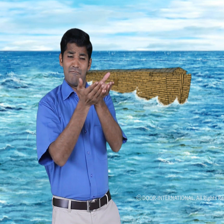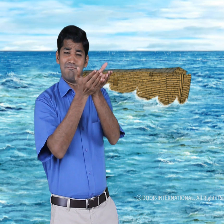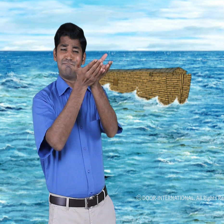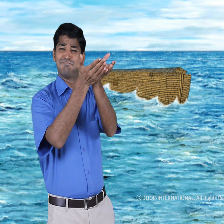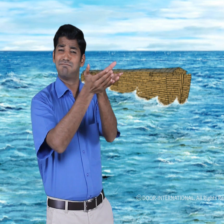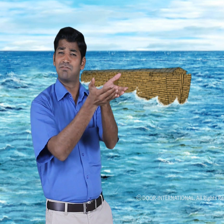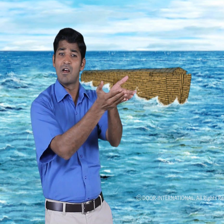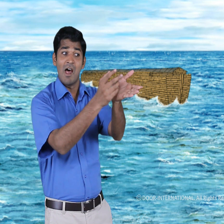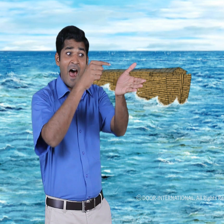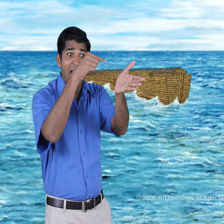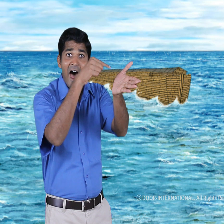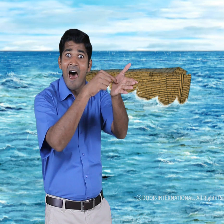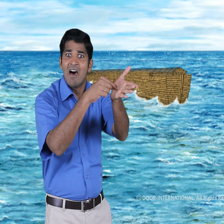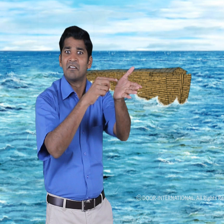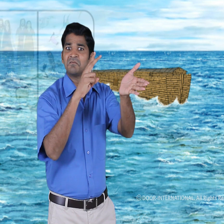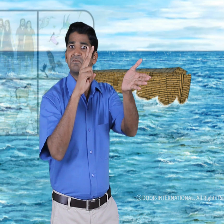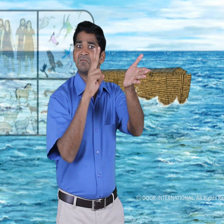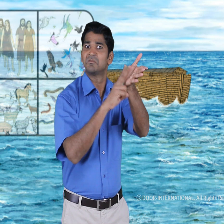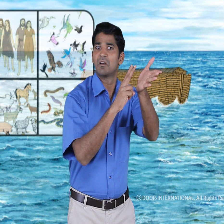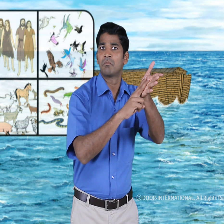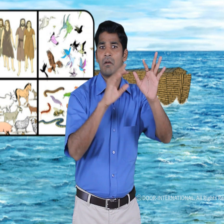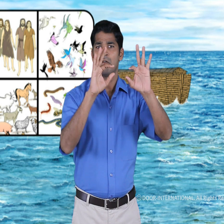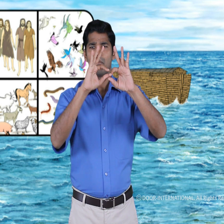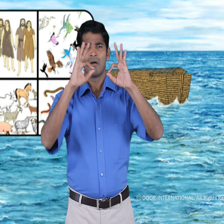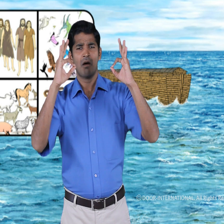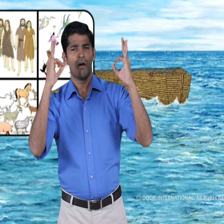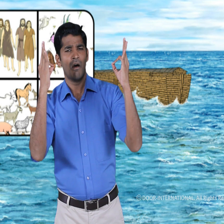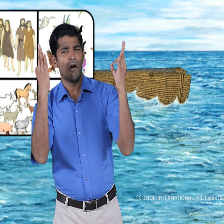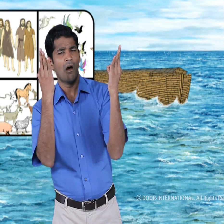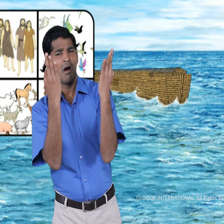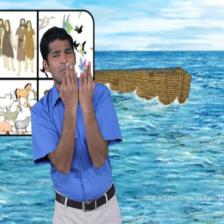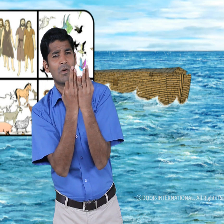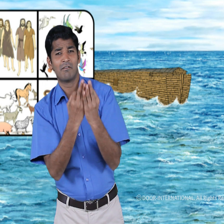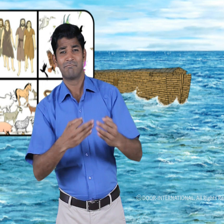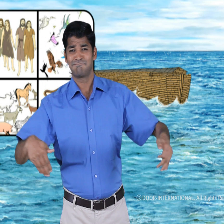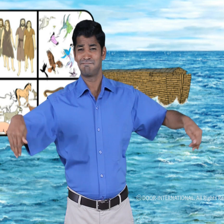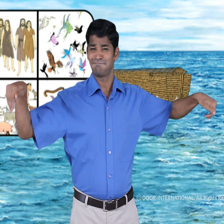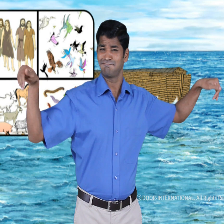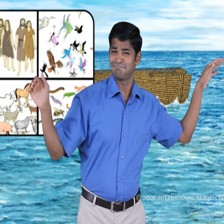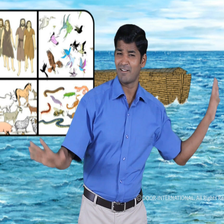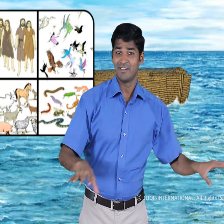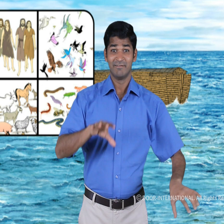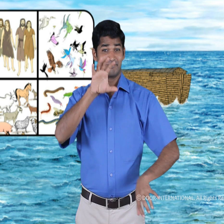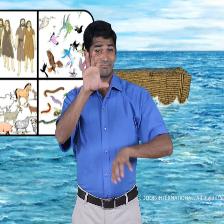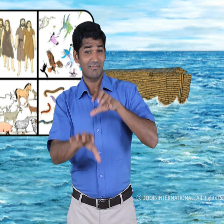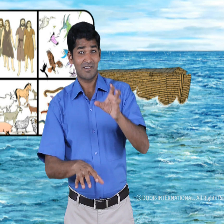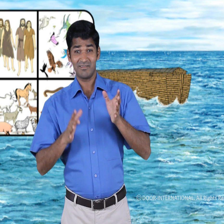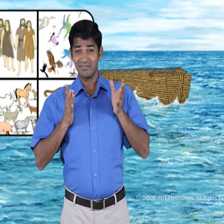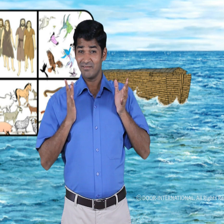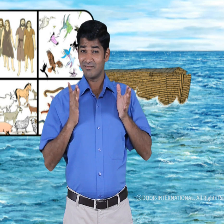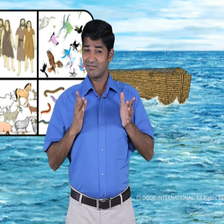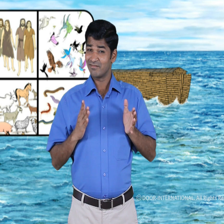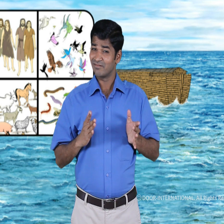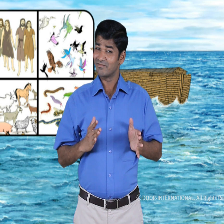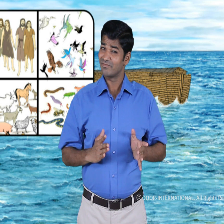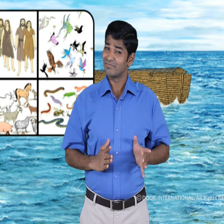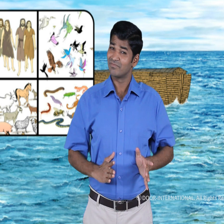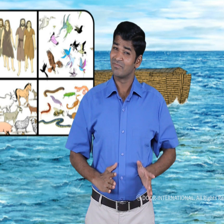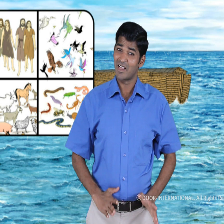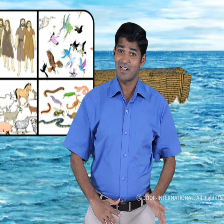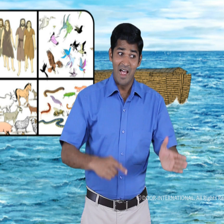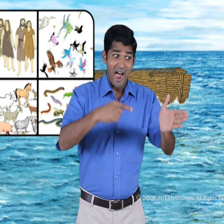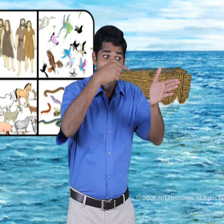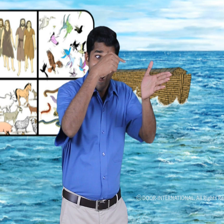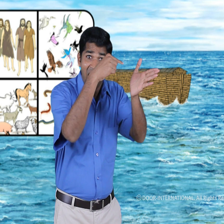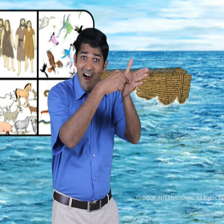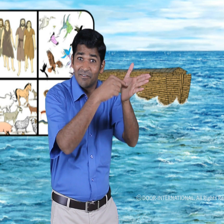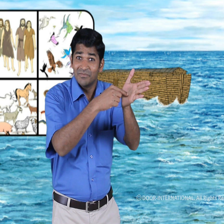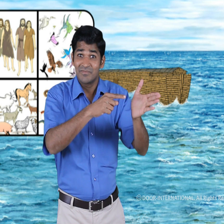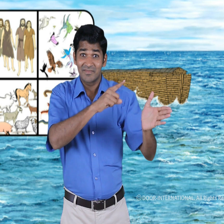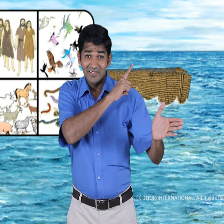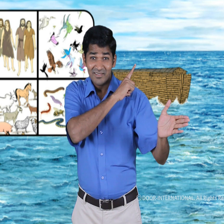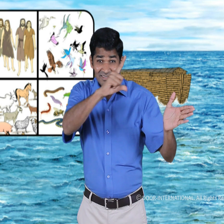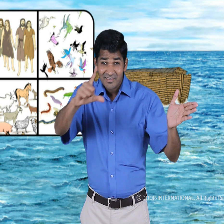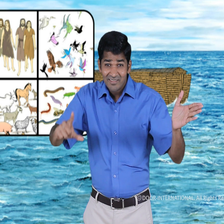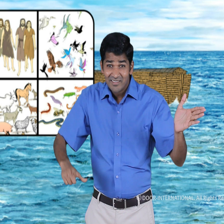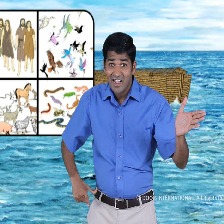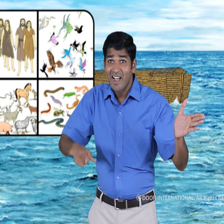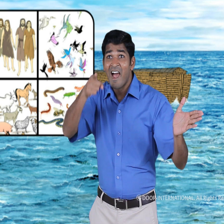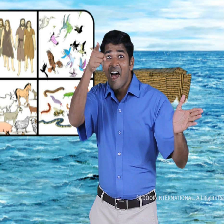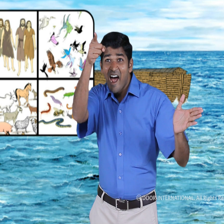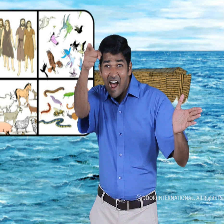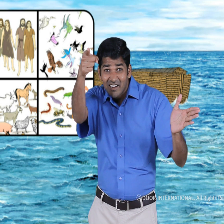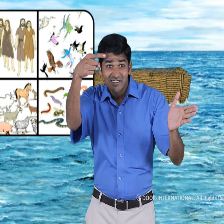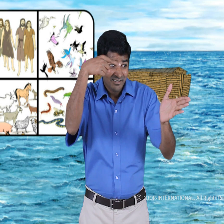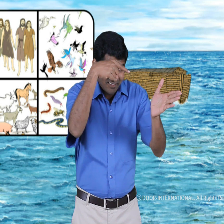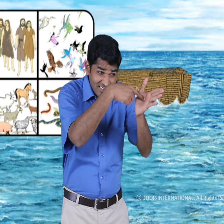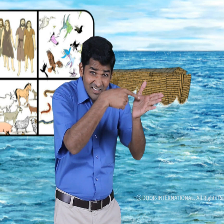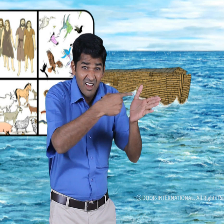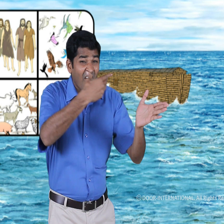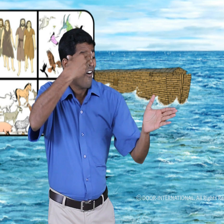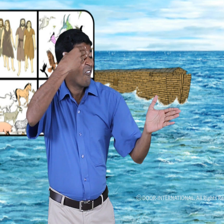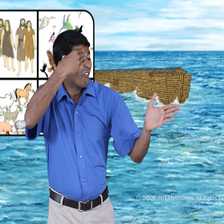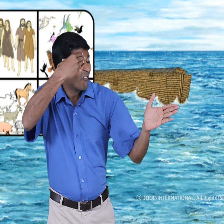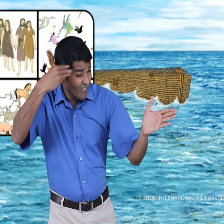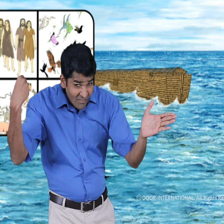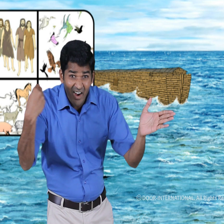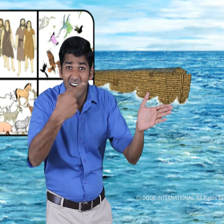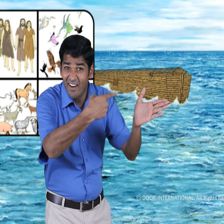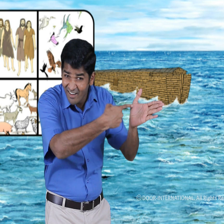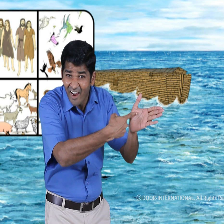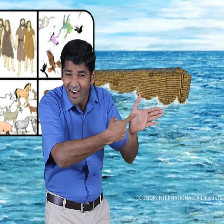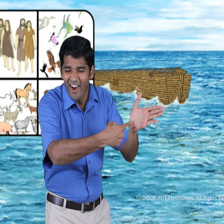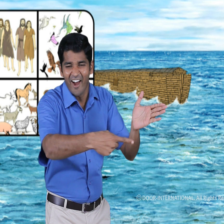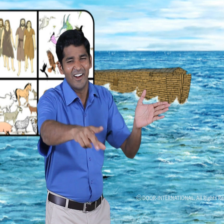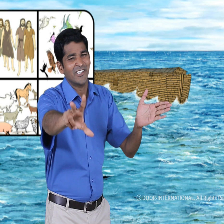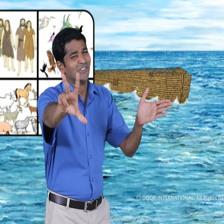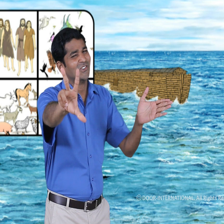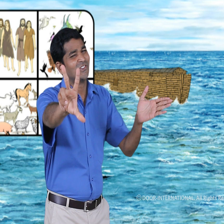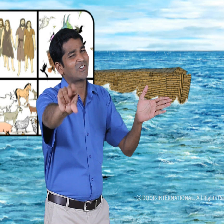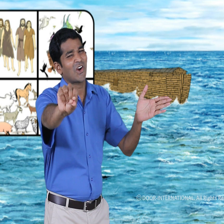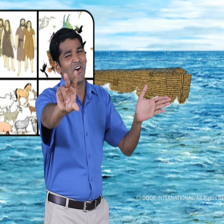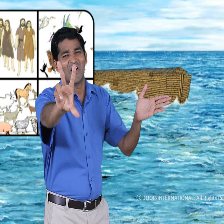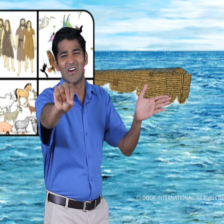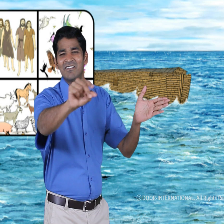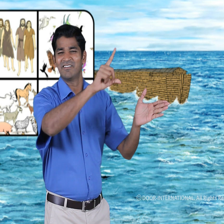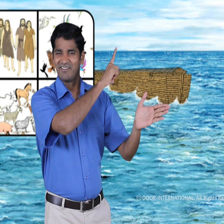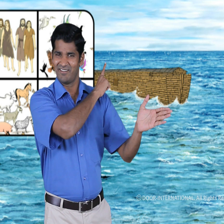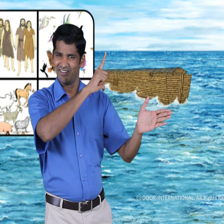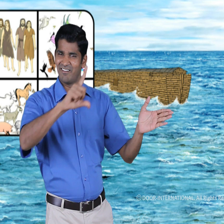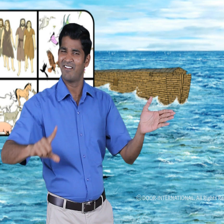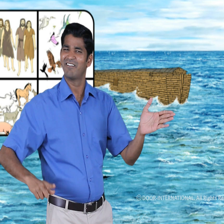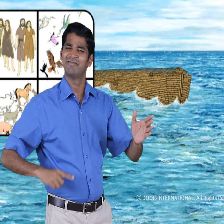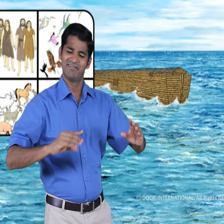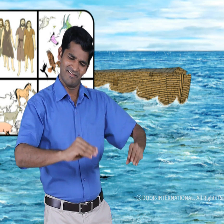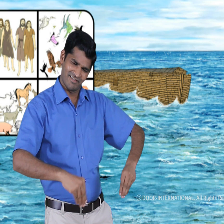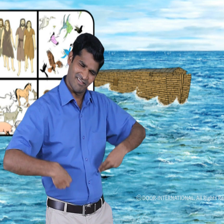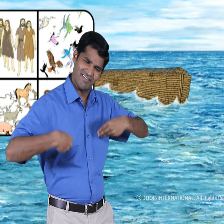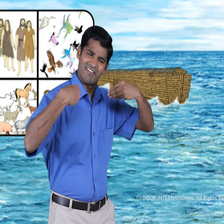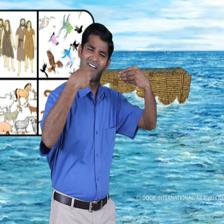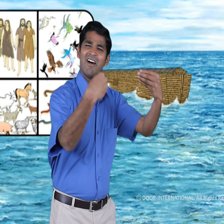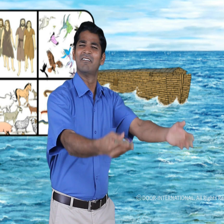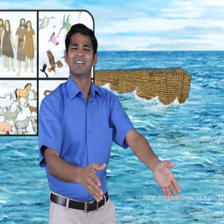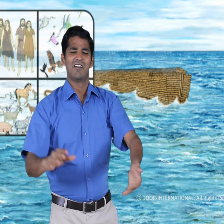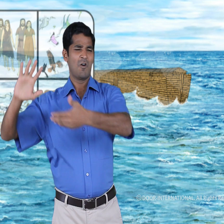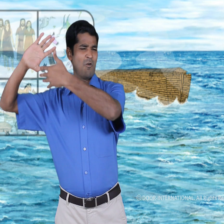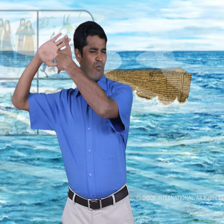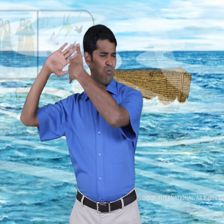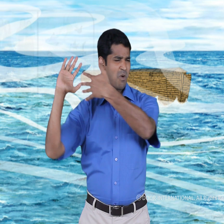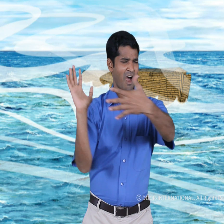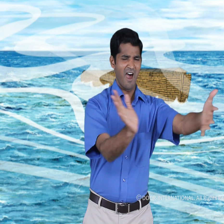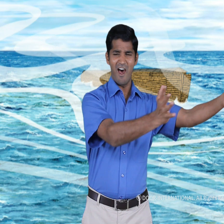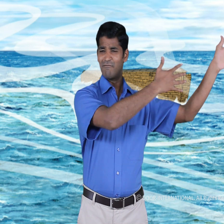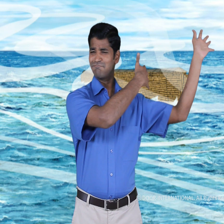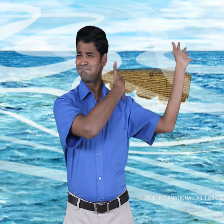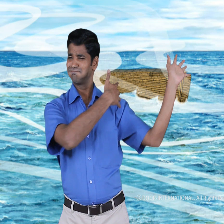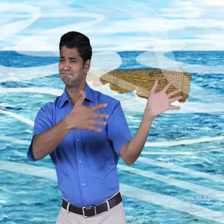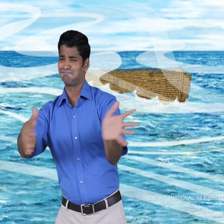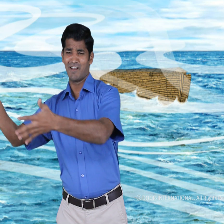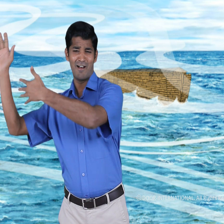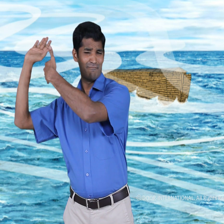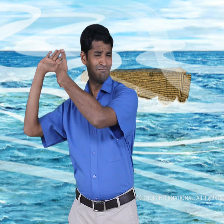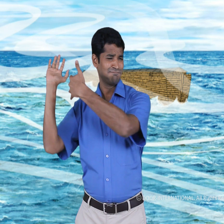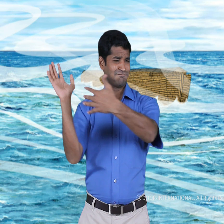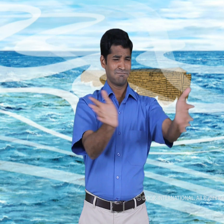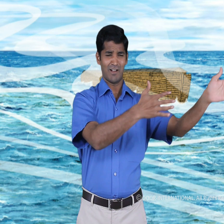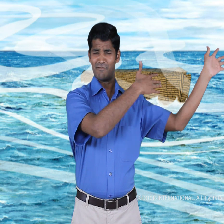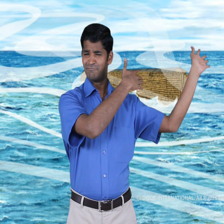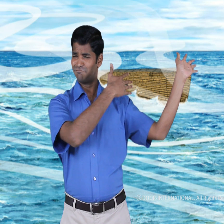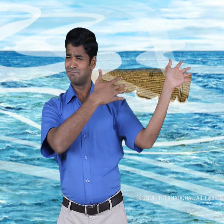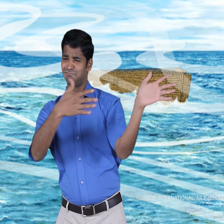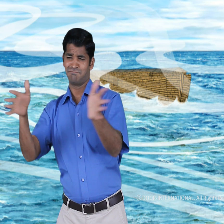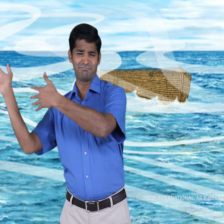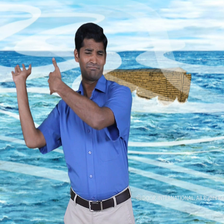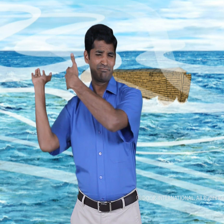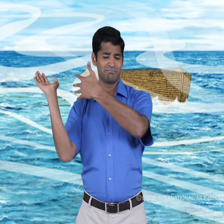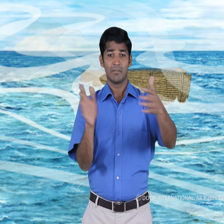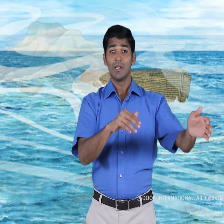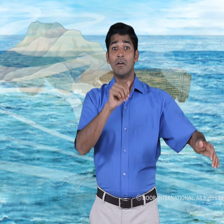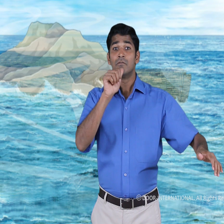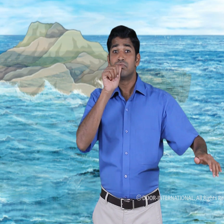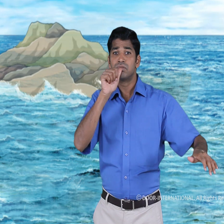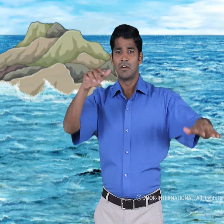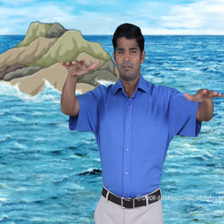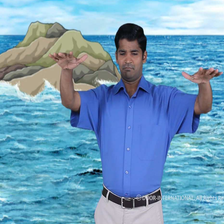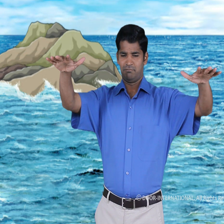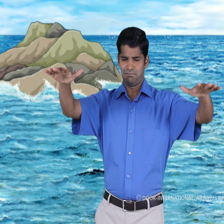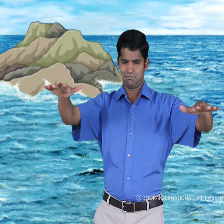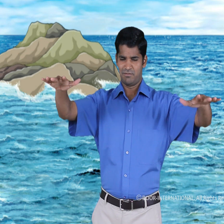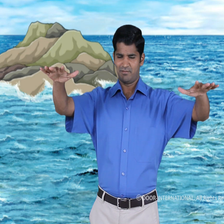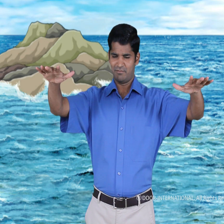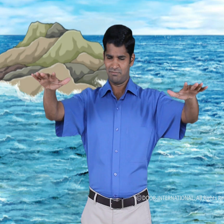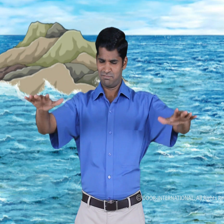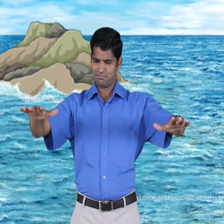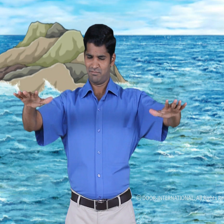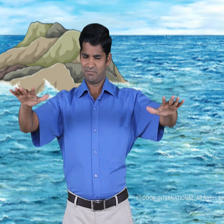But God remembered Noah and all the animals and livestock that were with him in the ark. And God sent a wind over the earth, and the waters began to subside. The springs of the deep and the floodgates of the heavens were closed, and the rain from the sky was restrained.